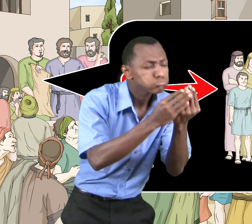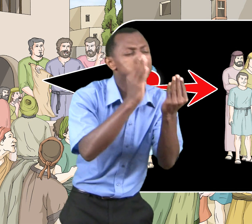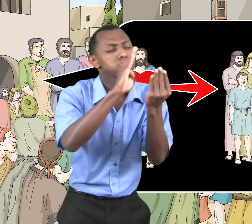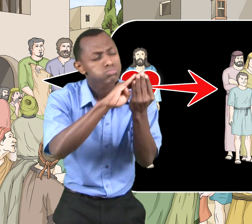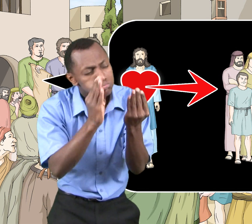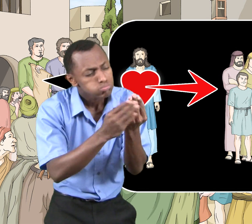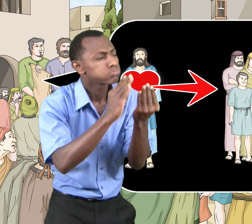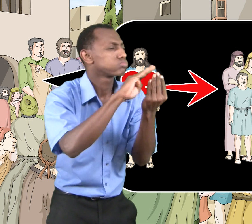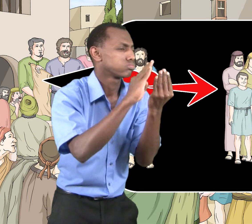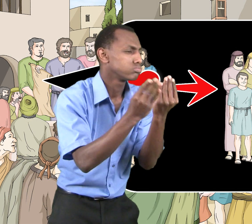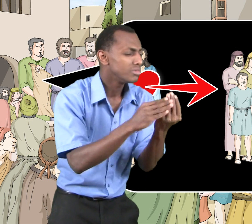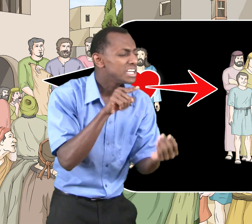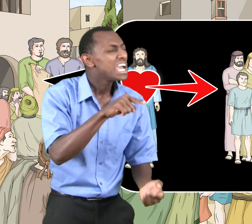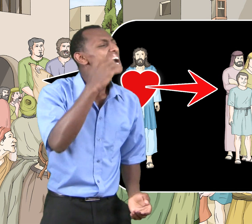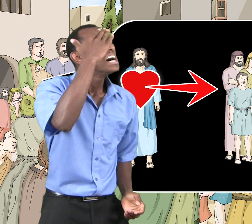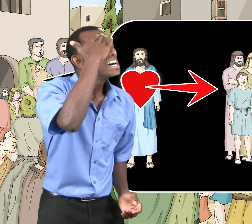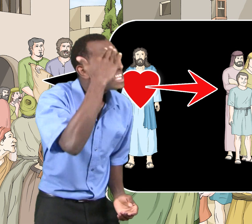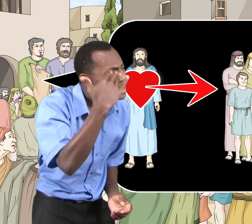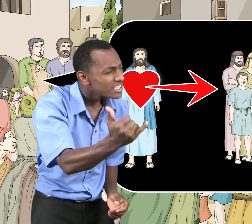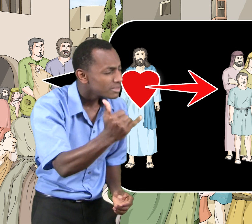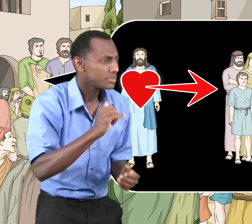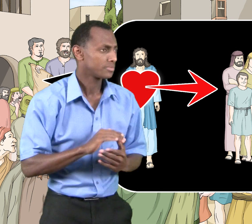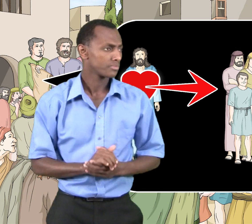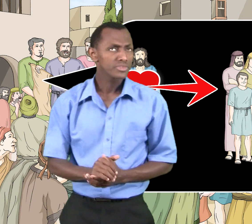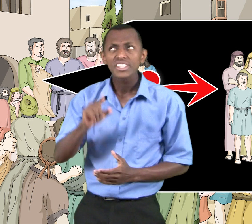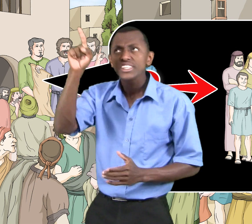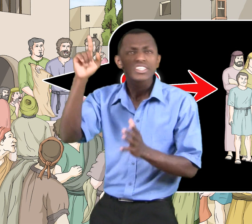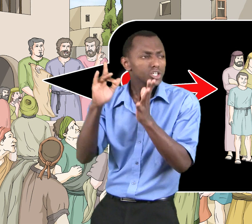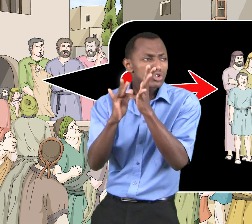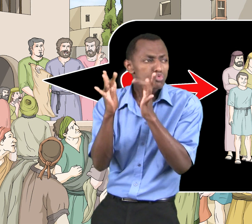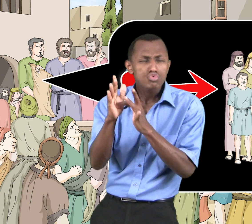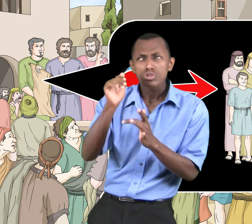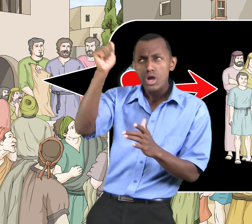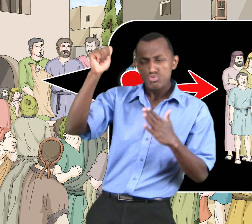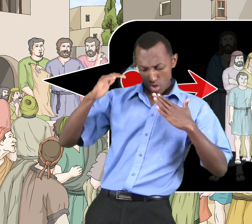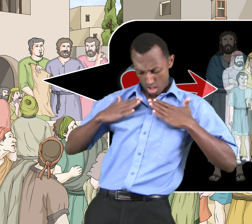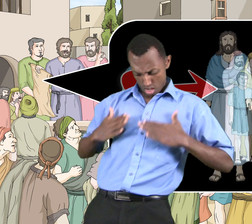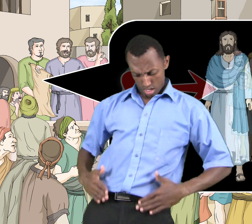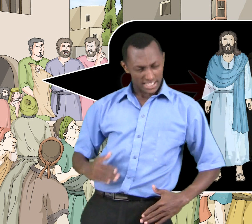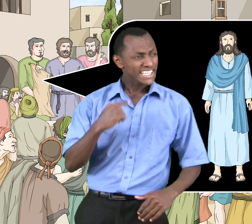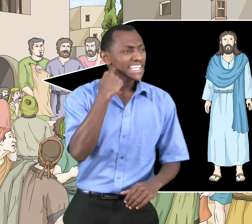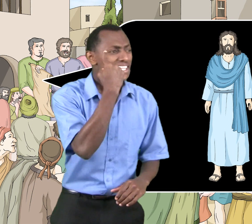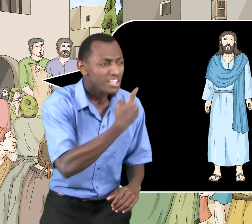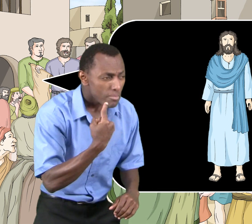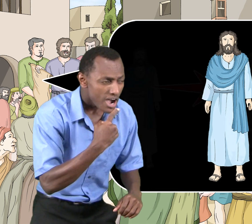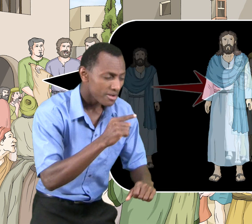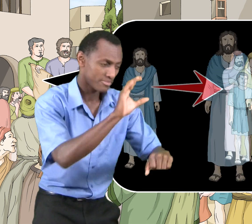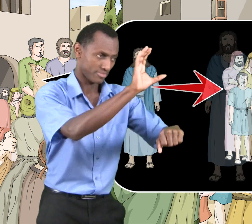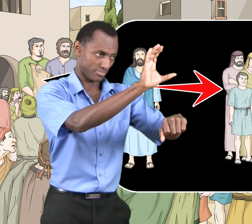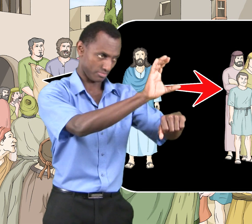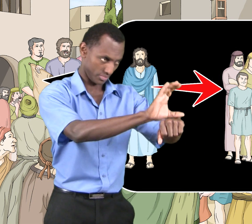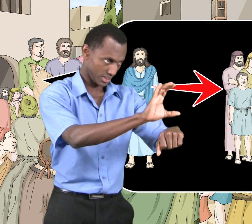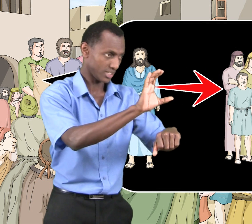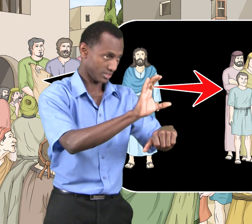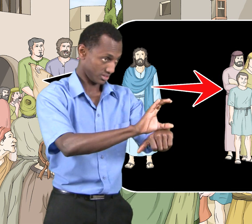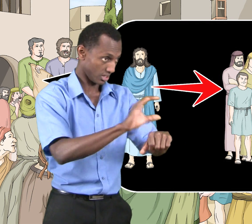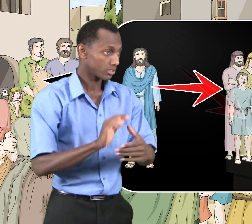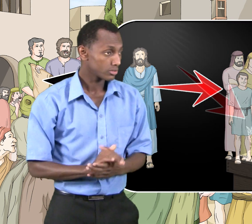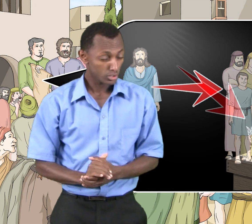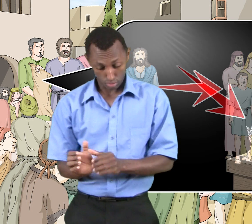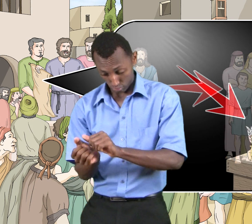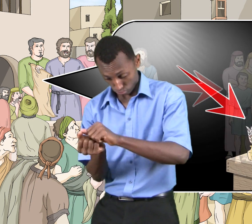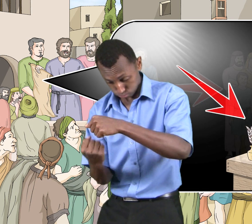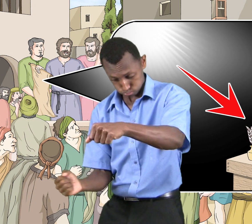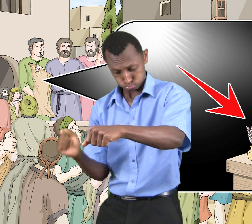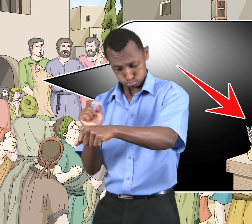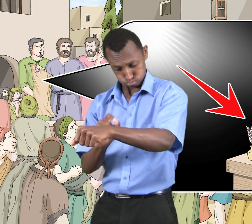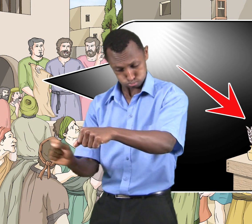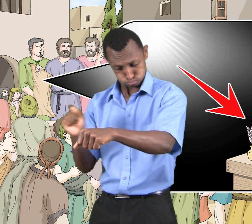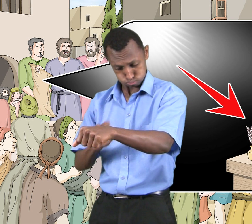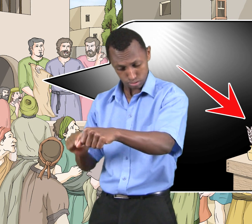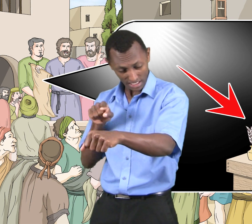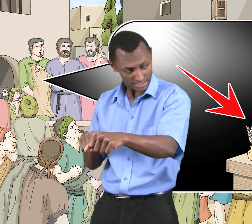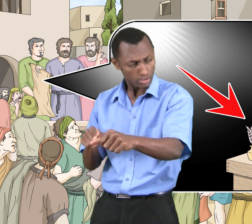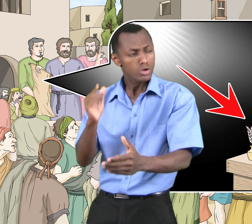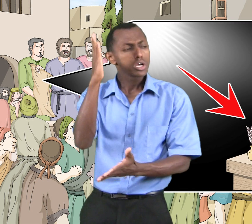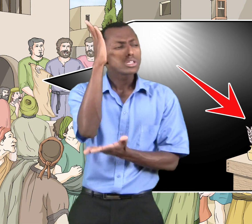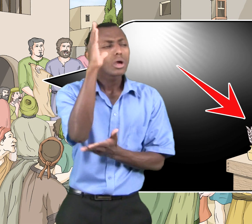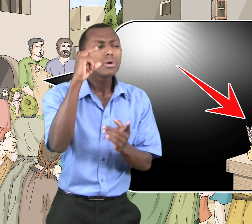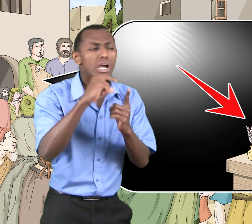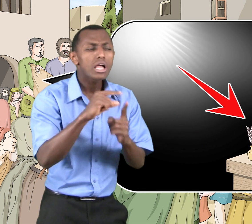For we are members of His body.